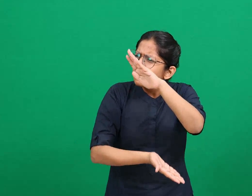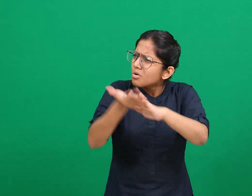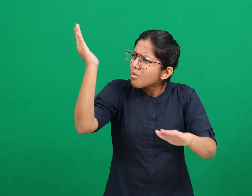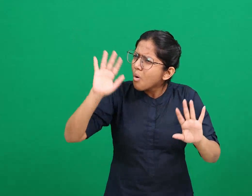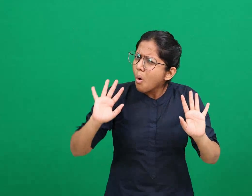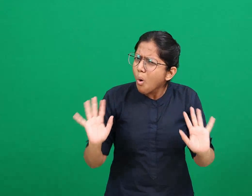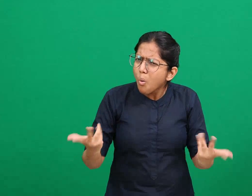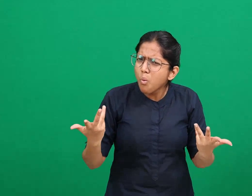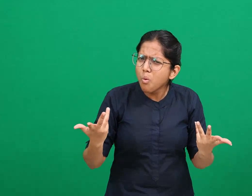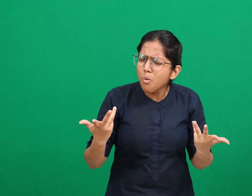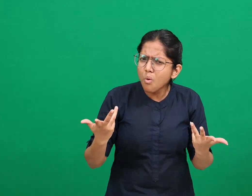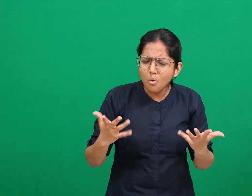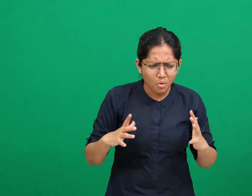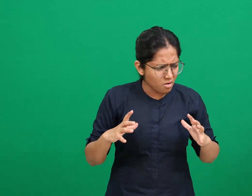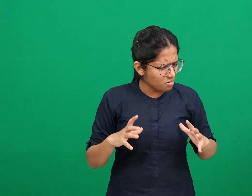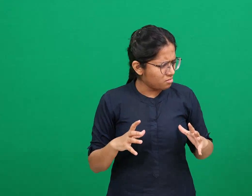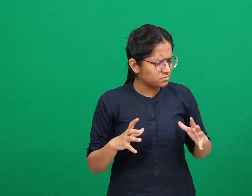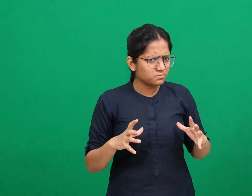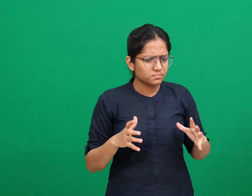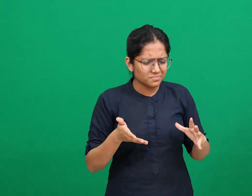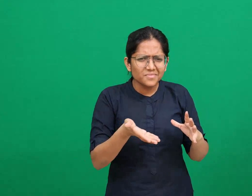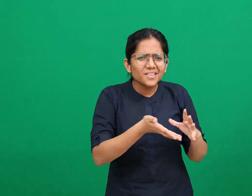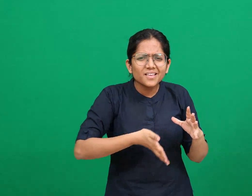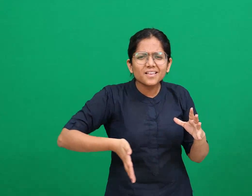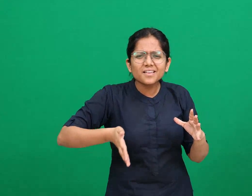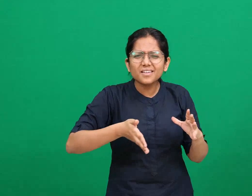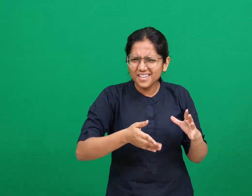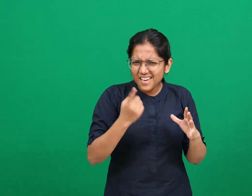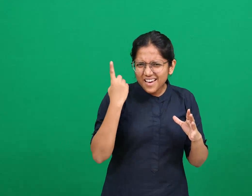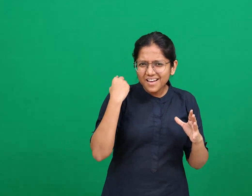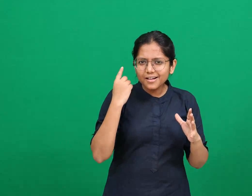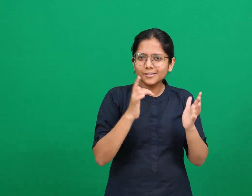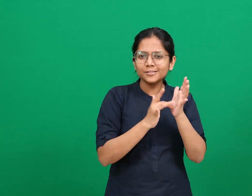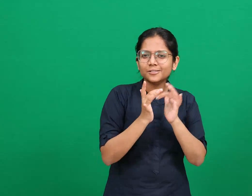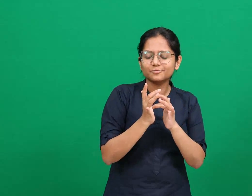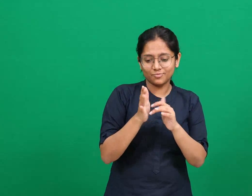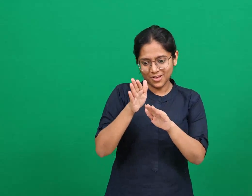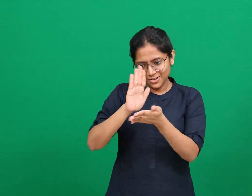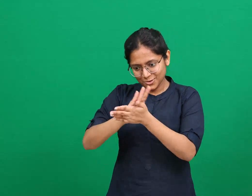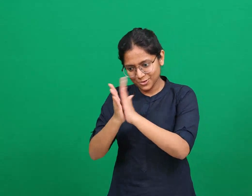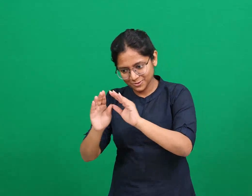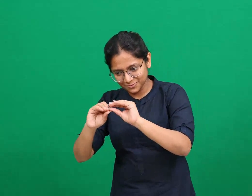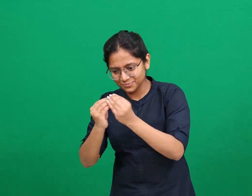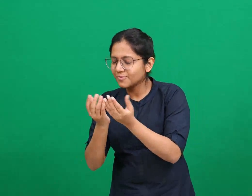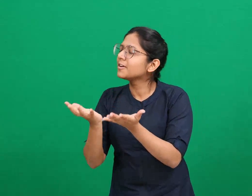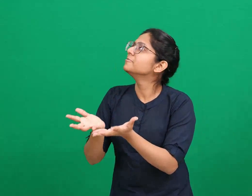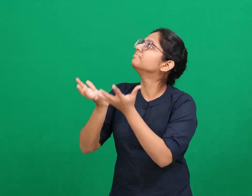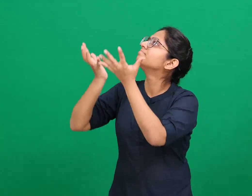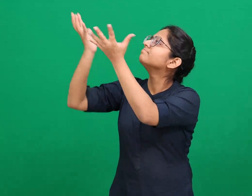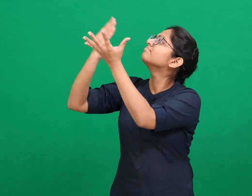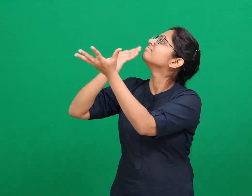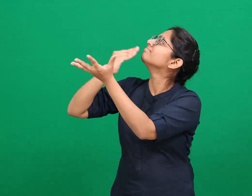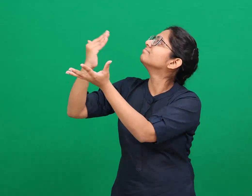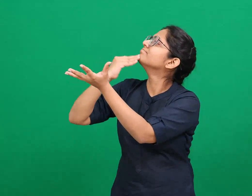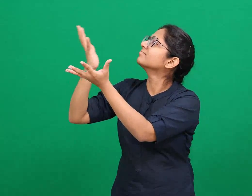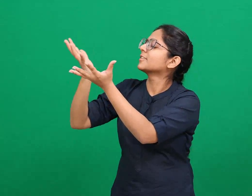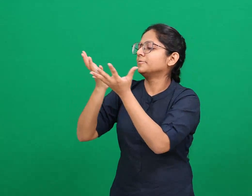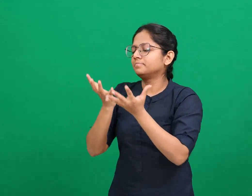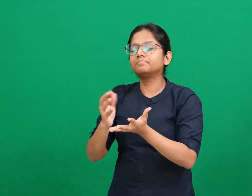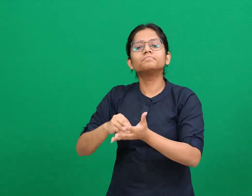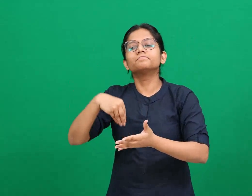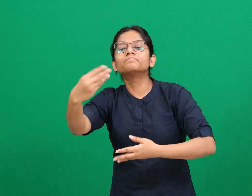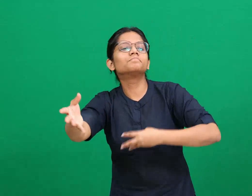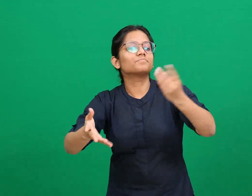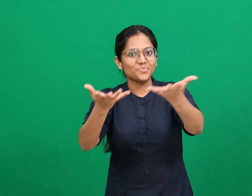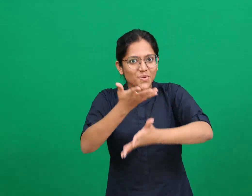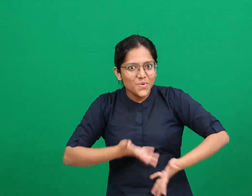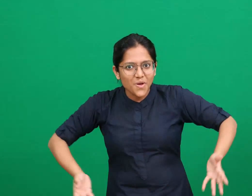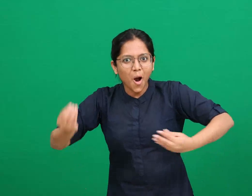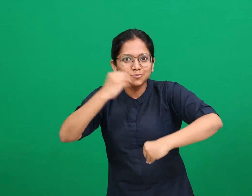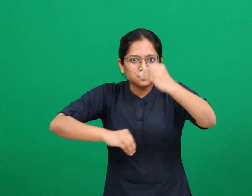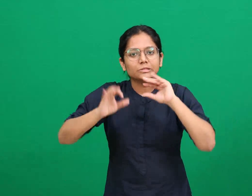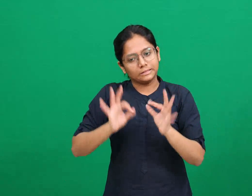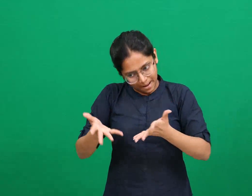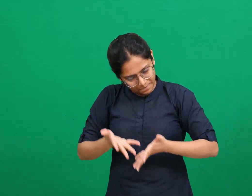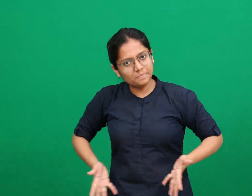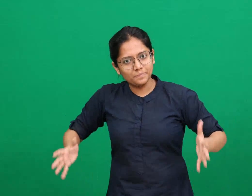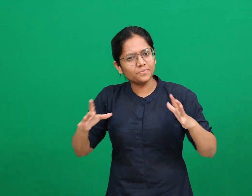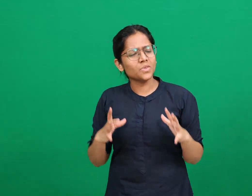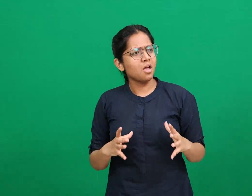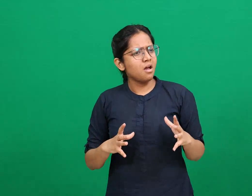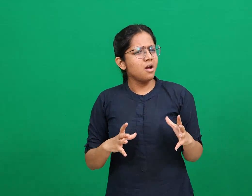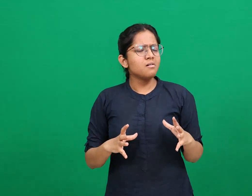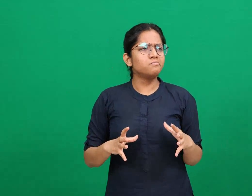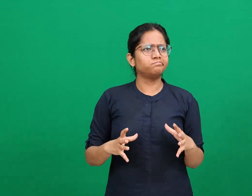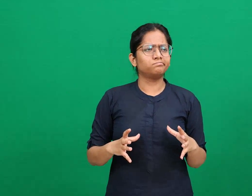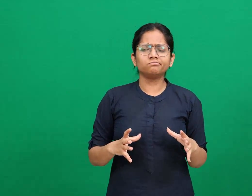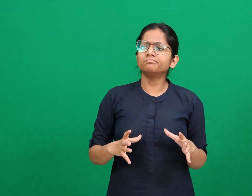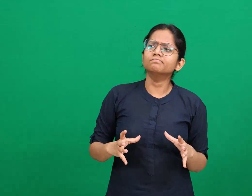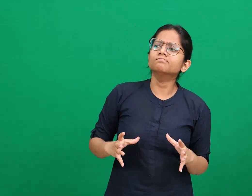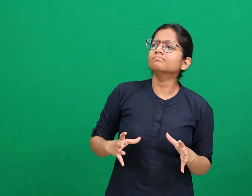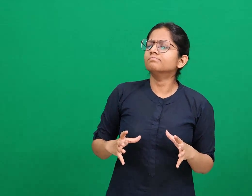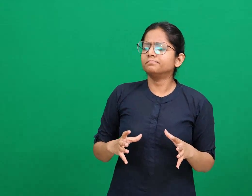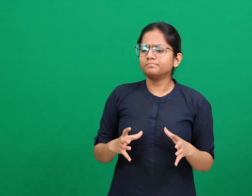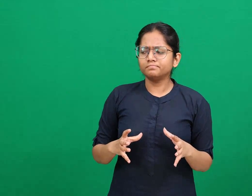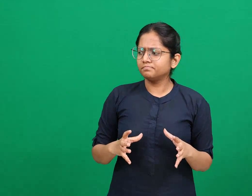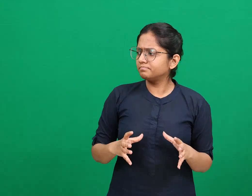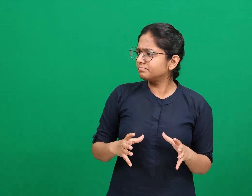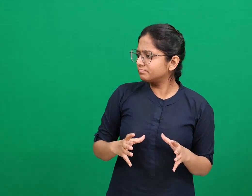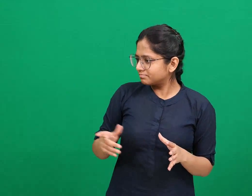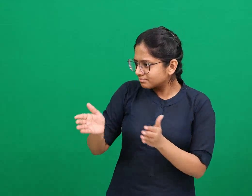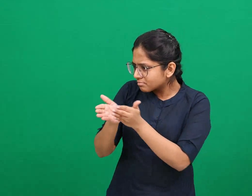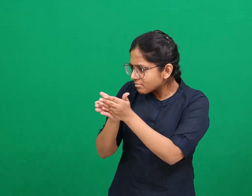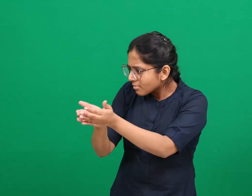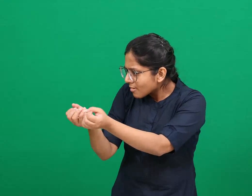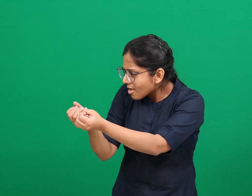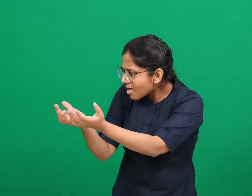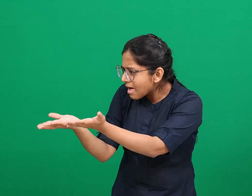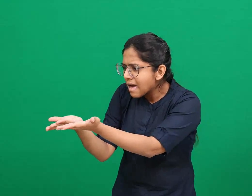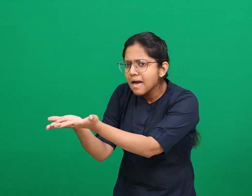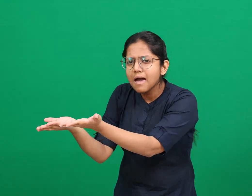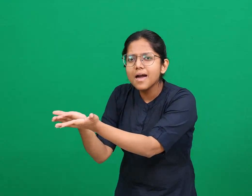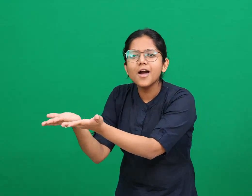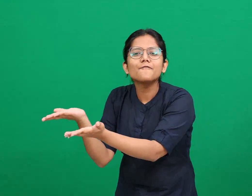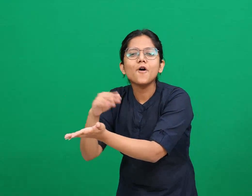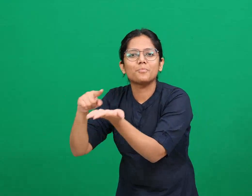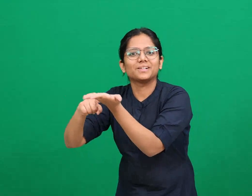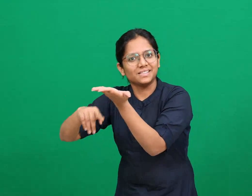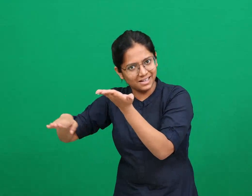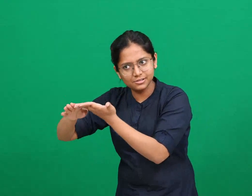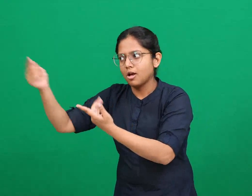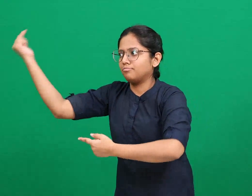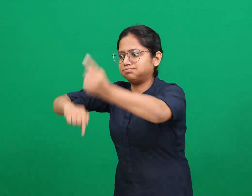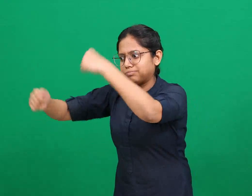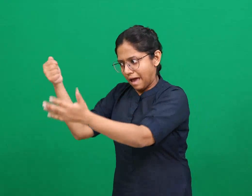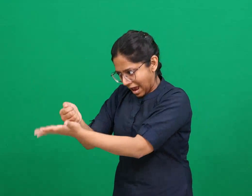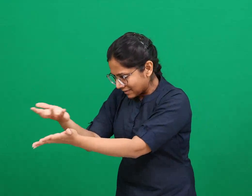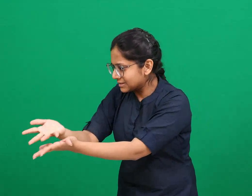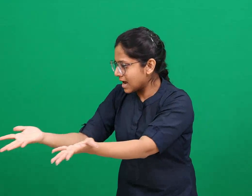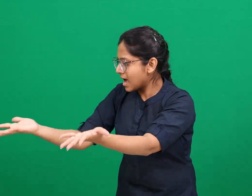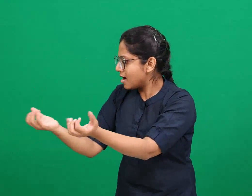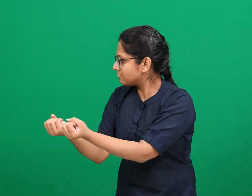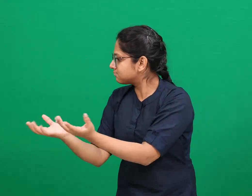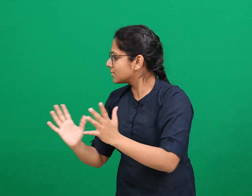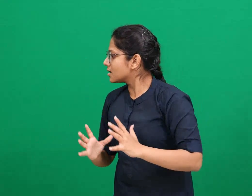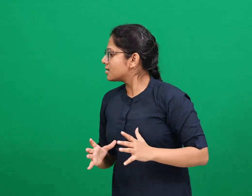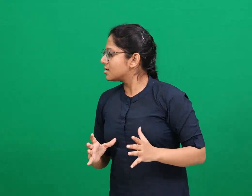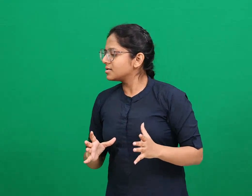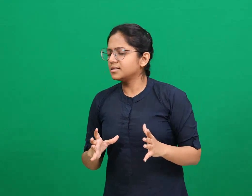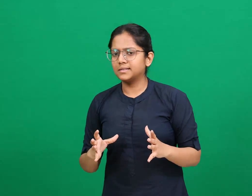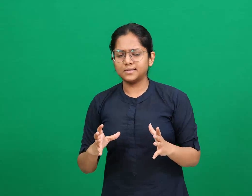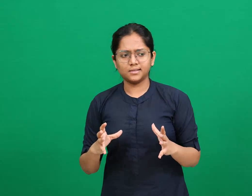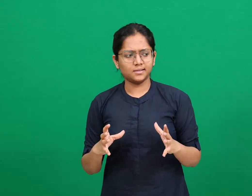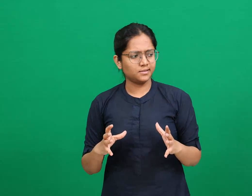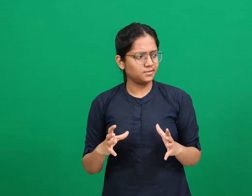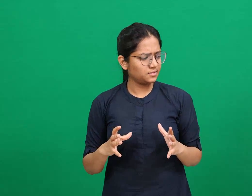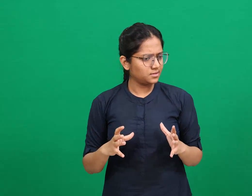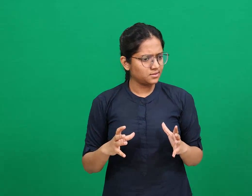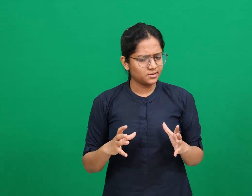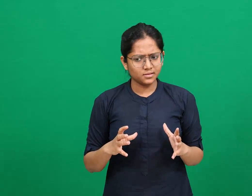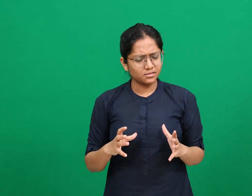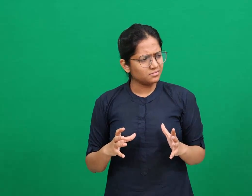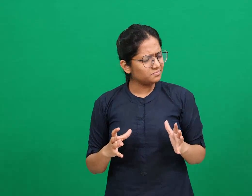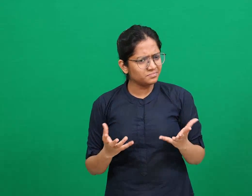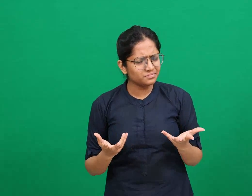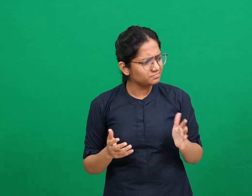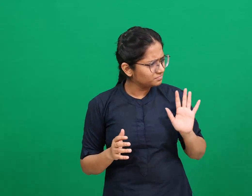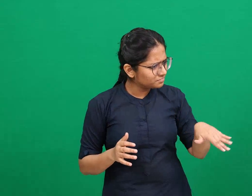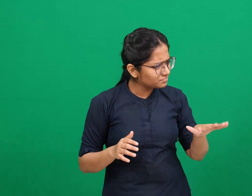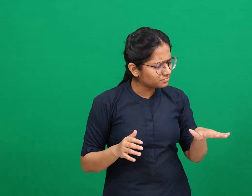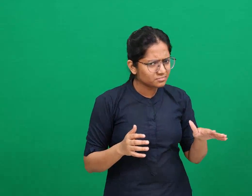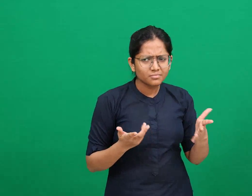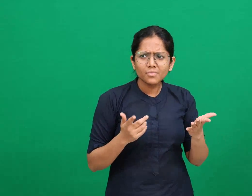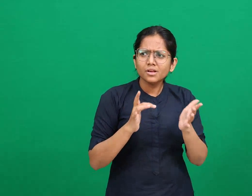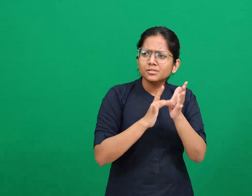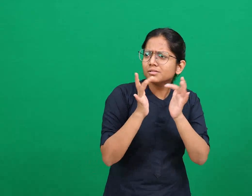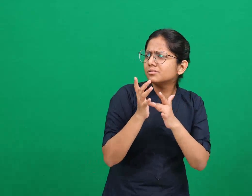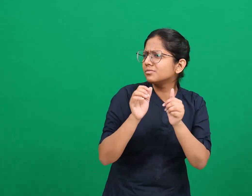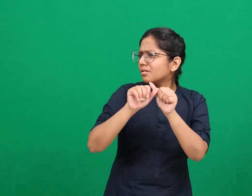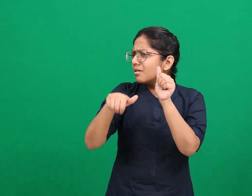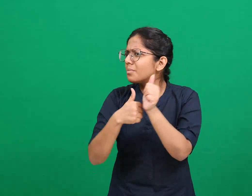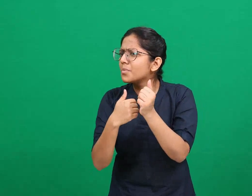However, some boats from Tiberias landed near the place where the people had eaten the bread after the Lord had given thanks.